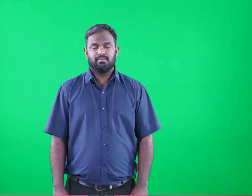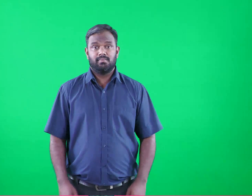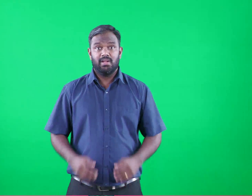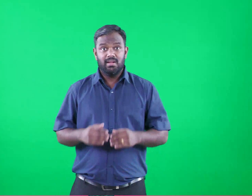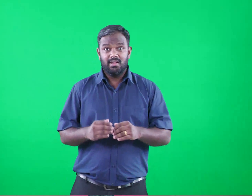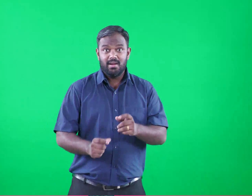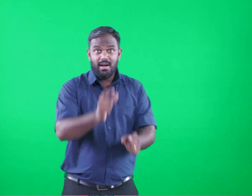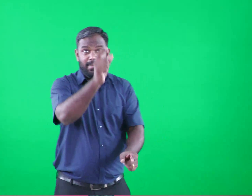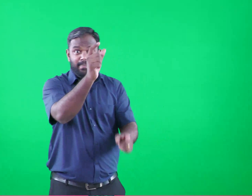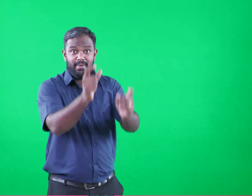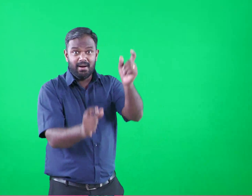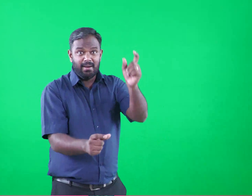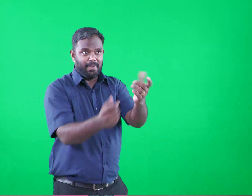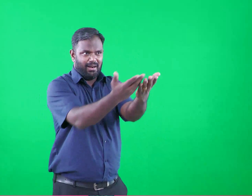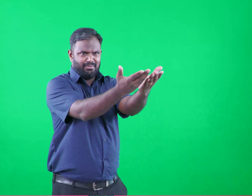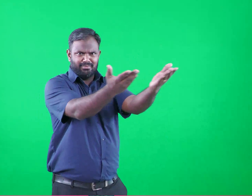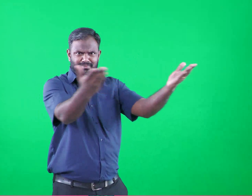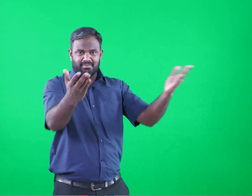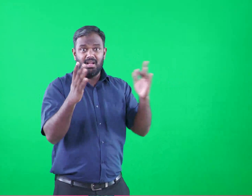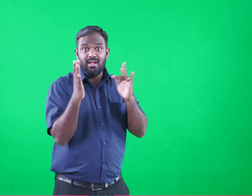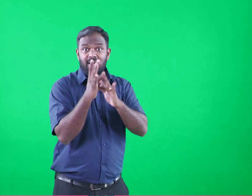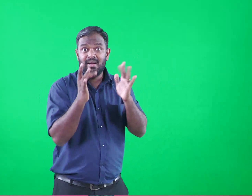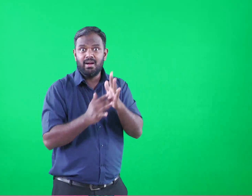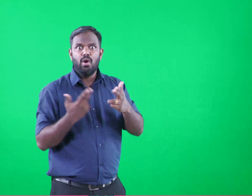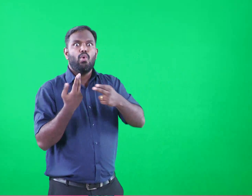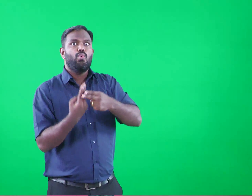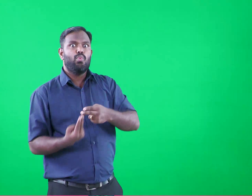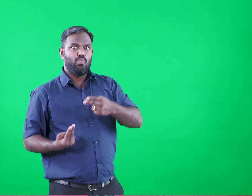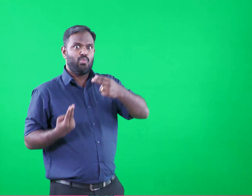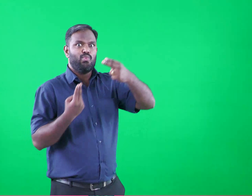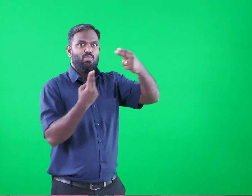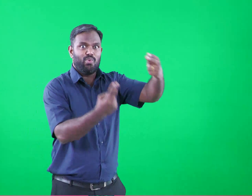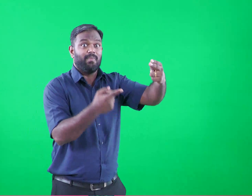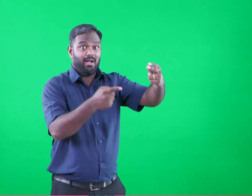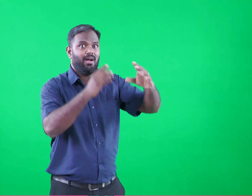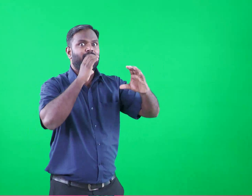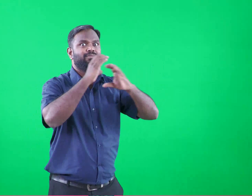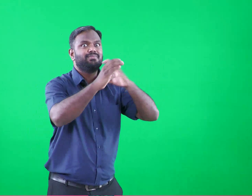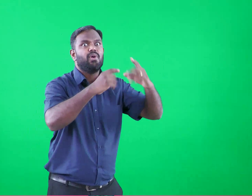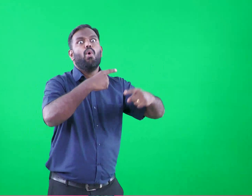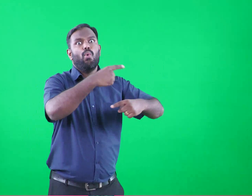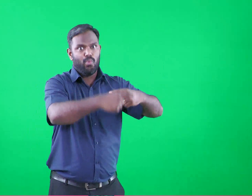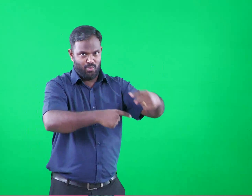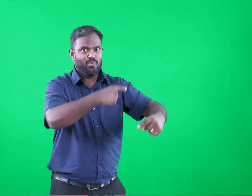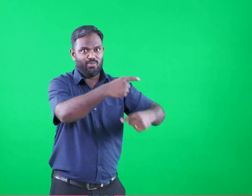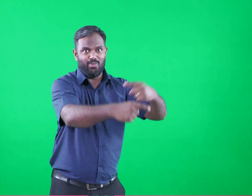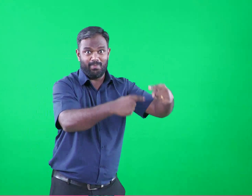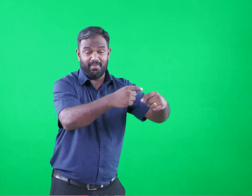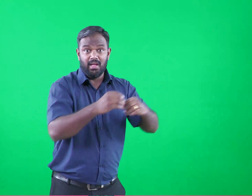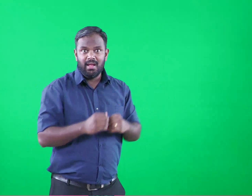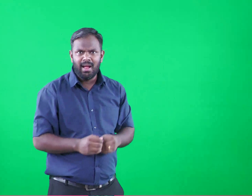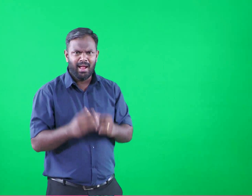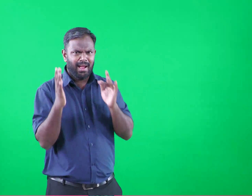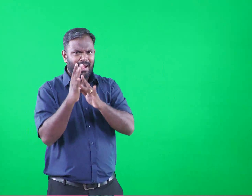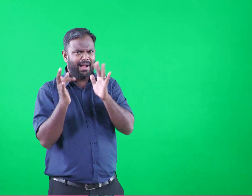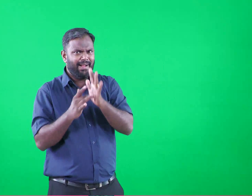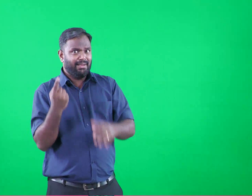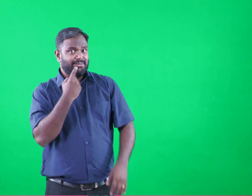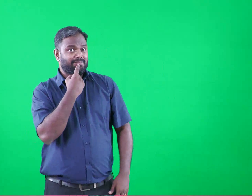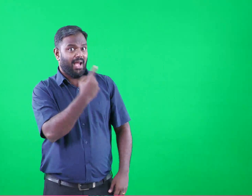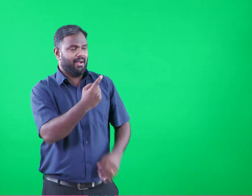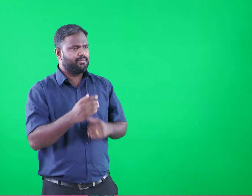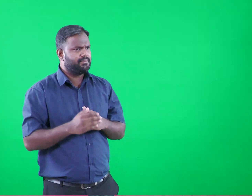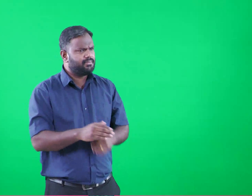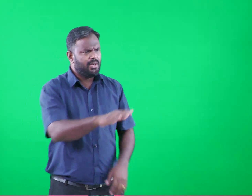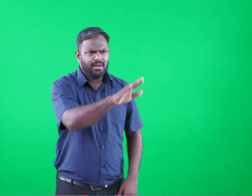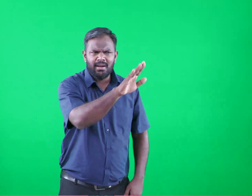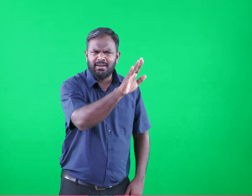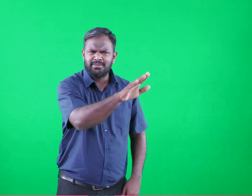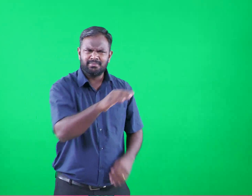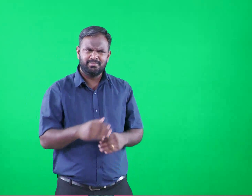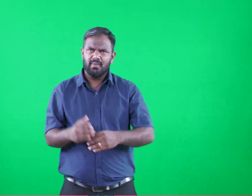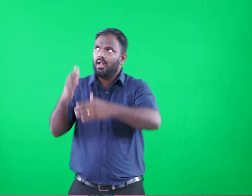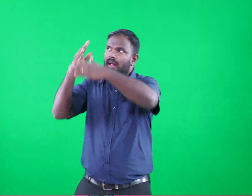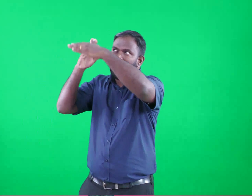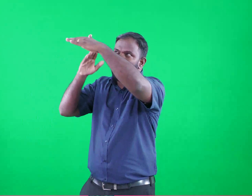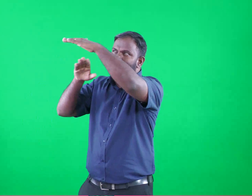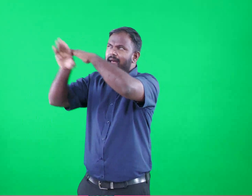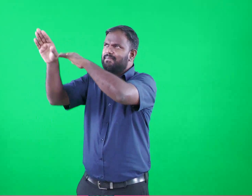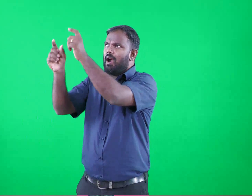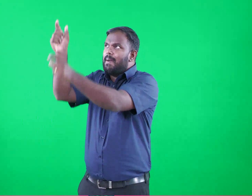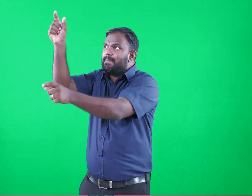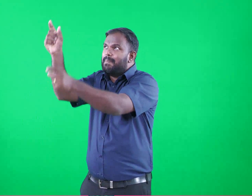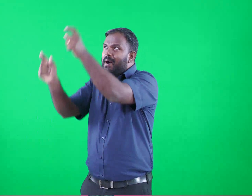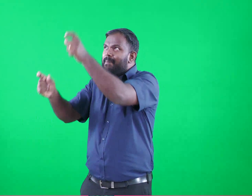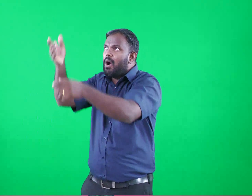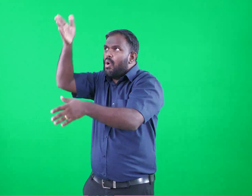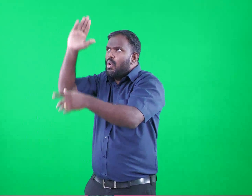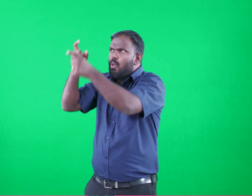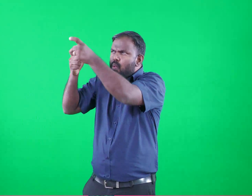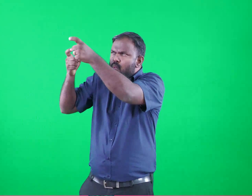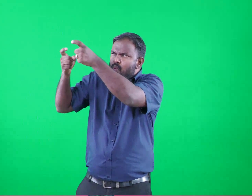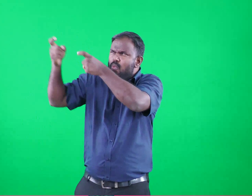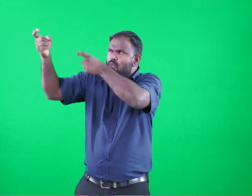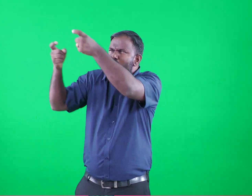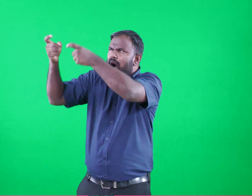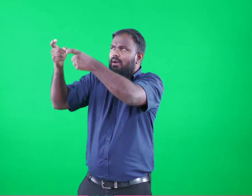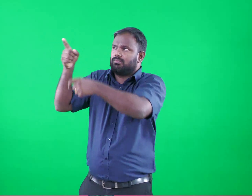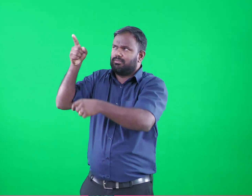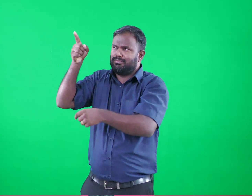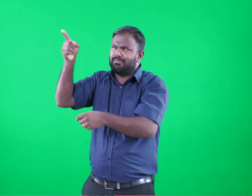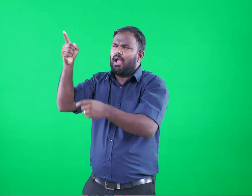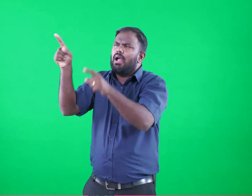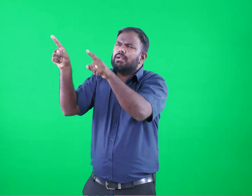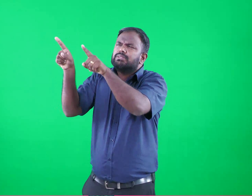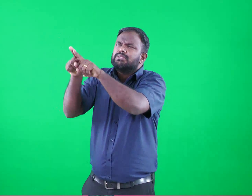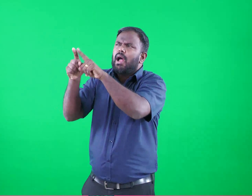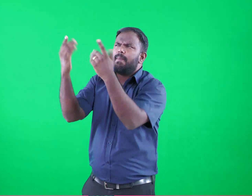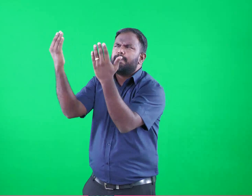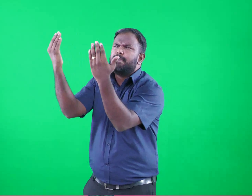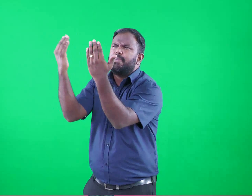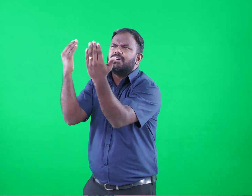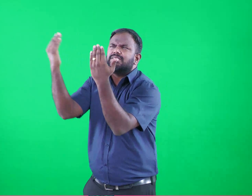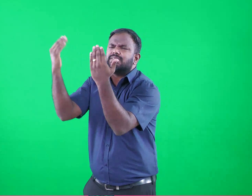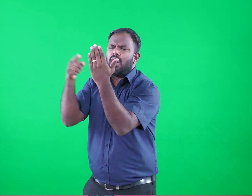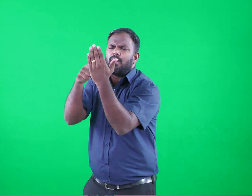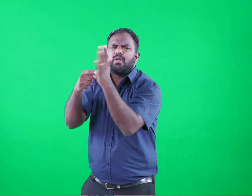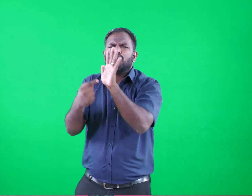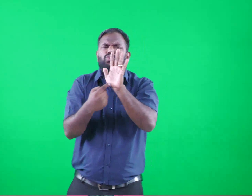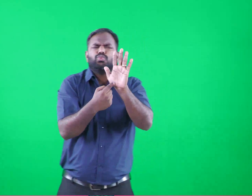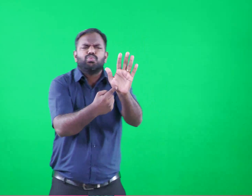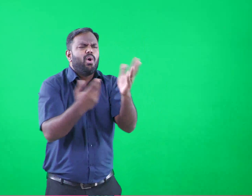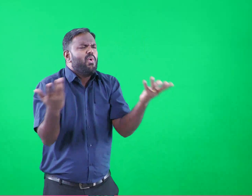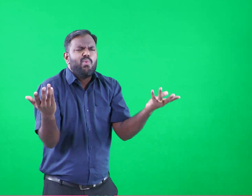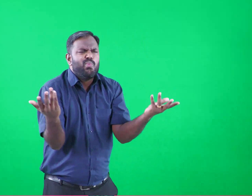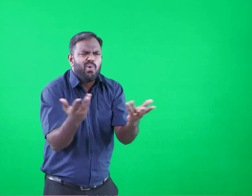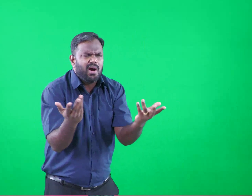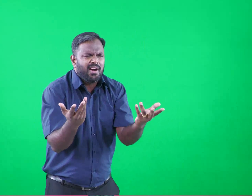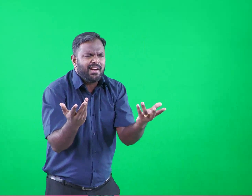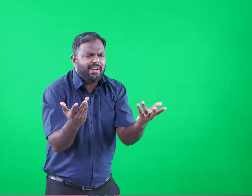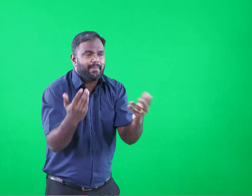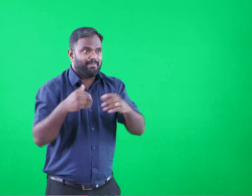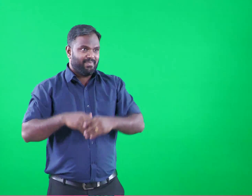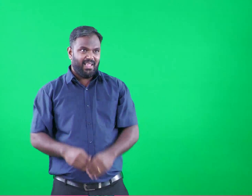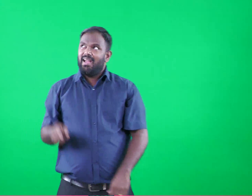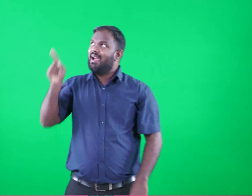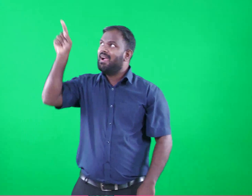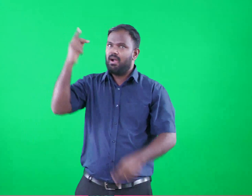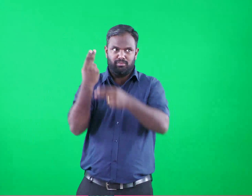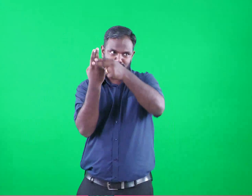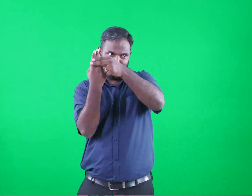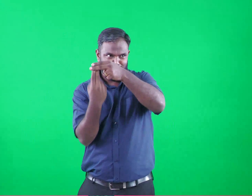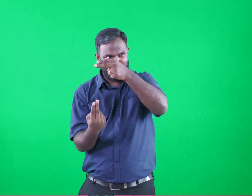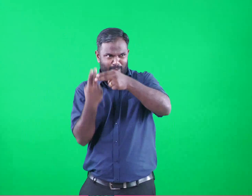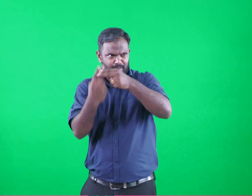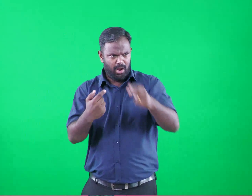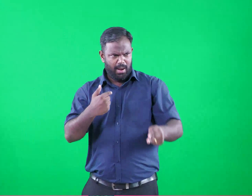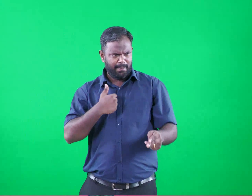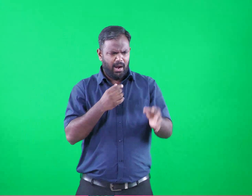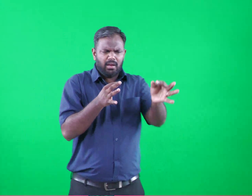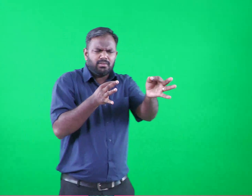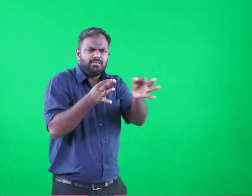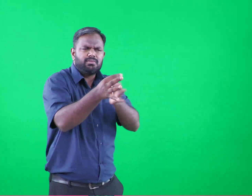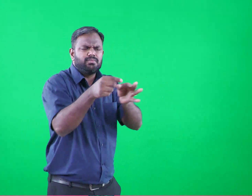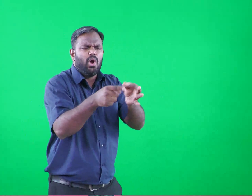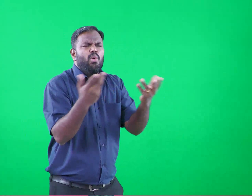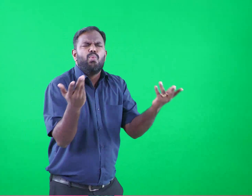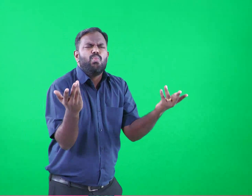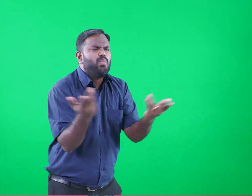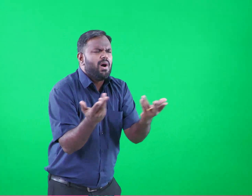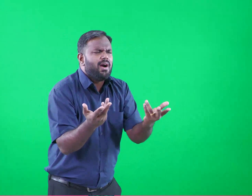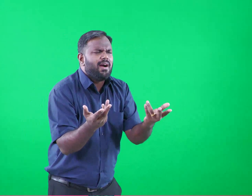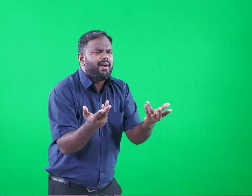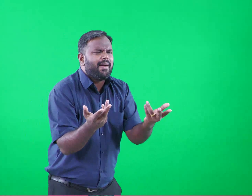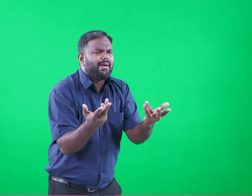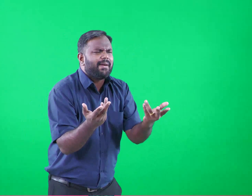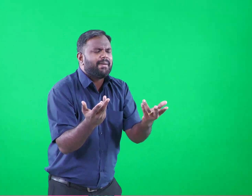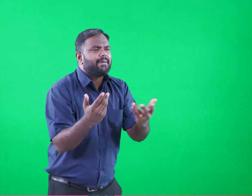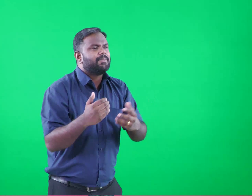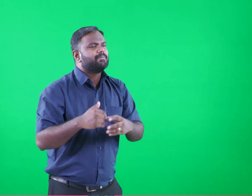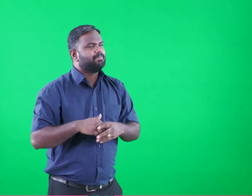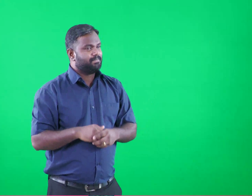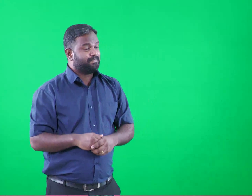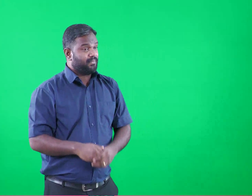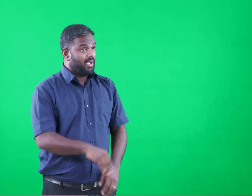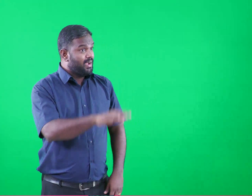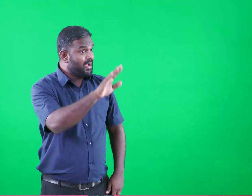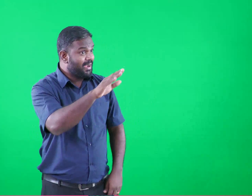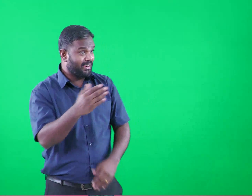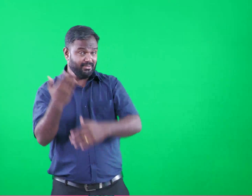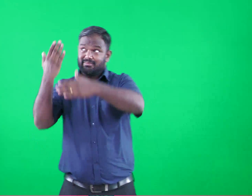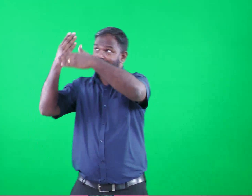Then He asked, "To what can we compare the kingdom of God? With what parable shall we present it?